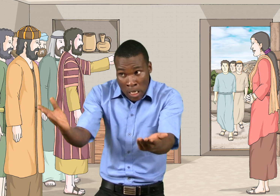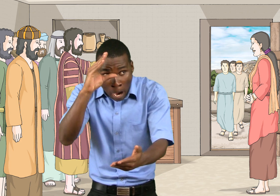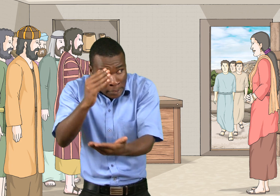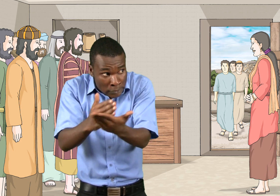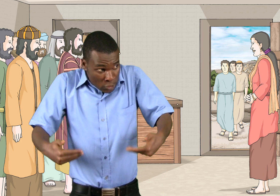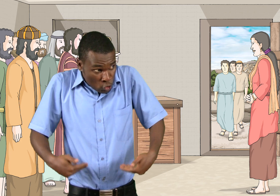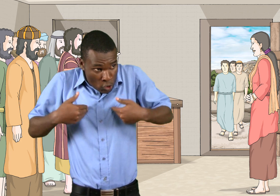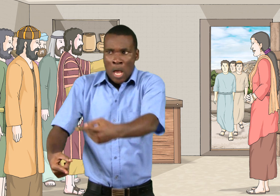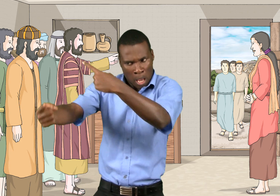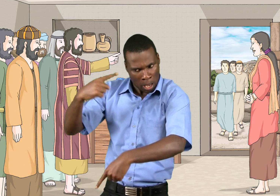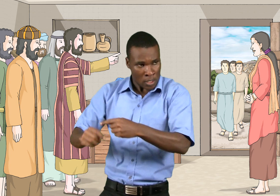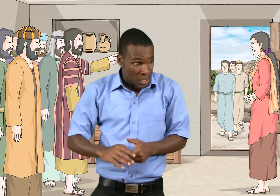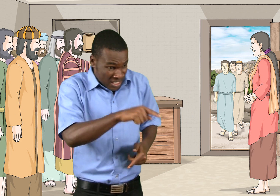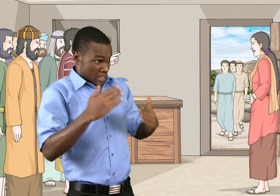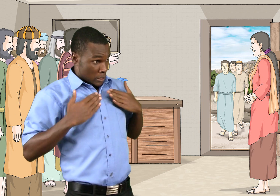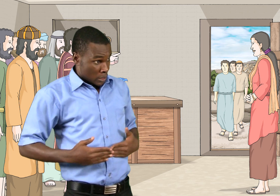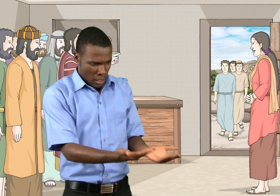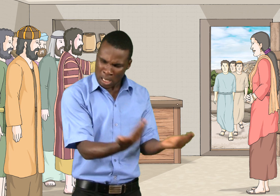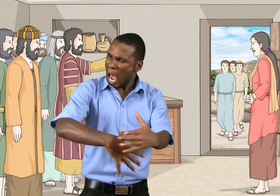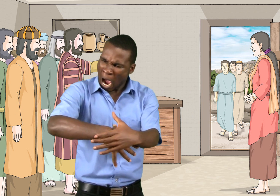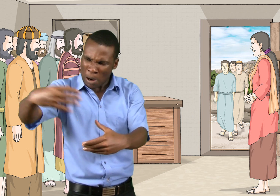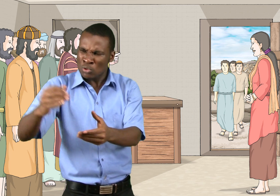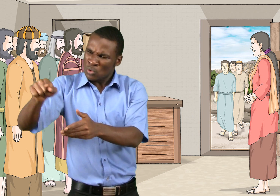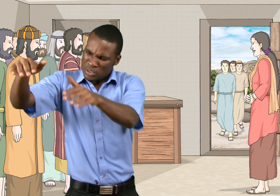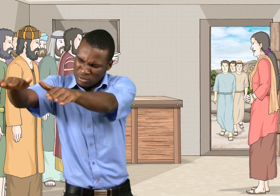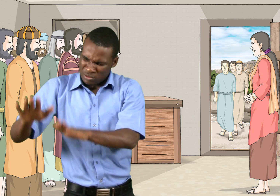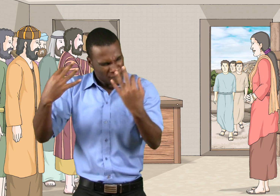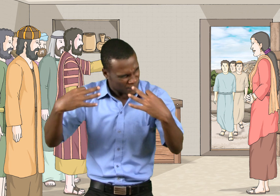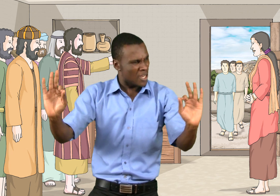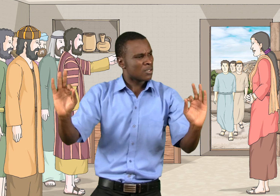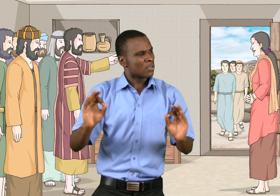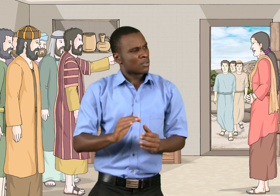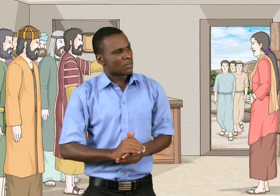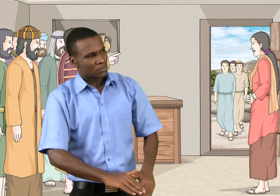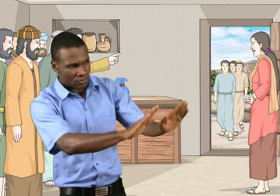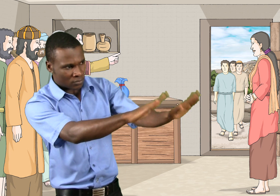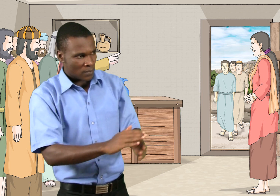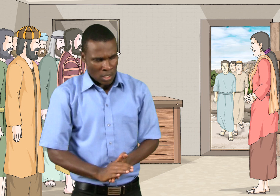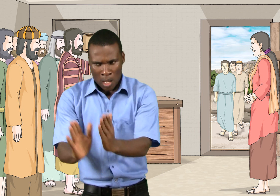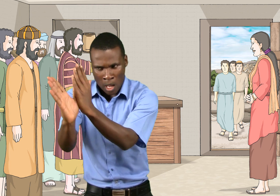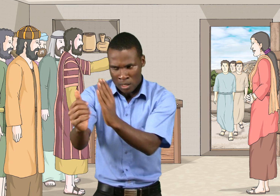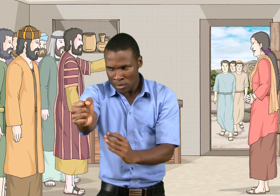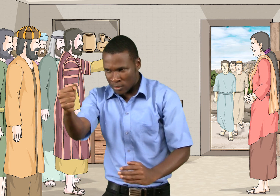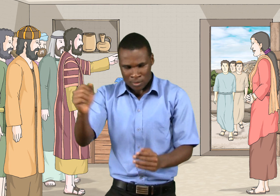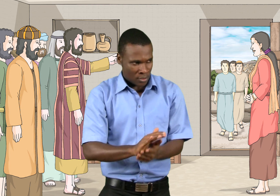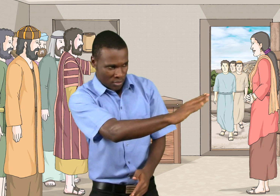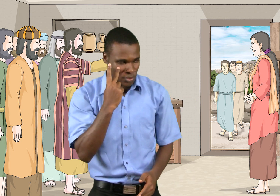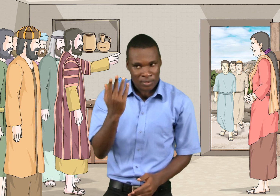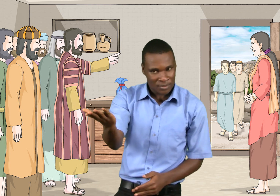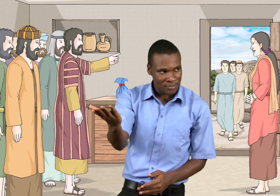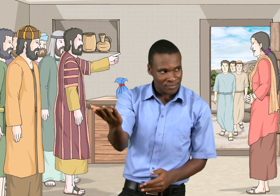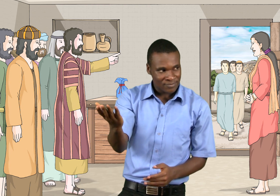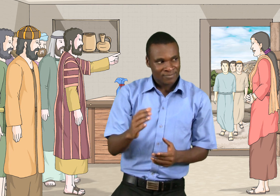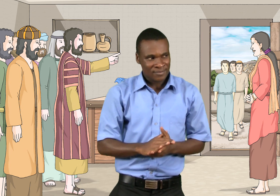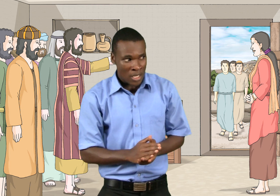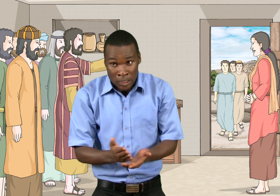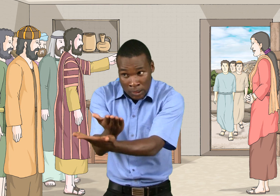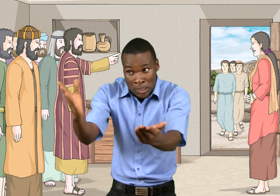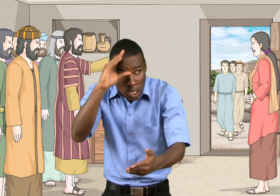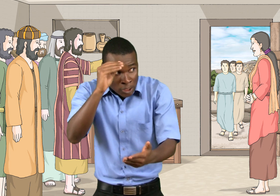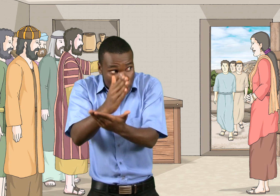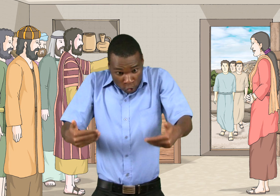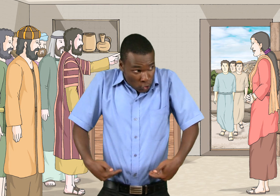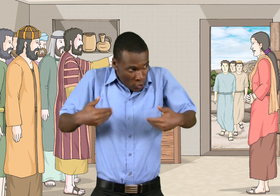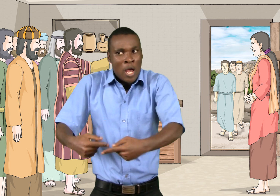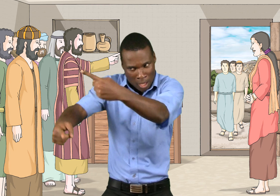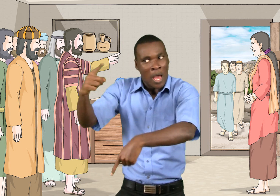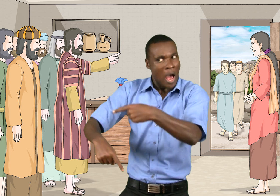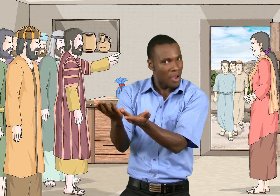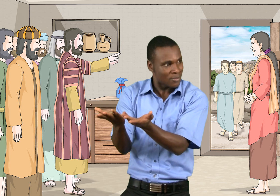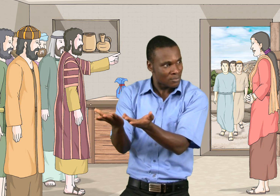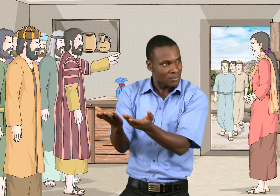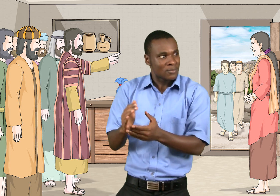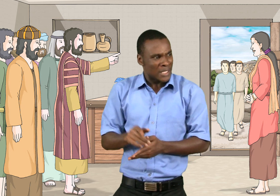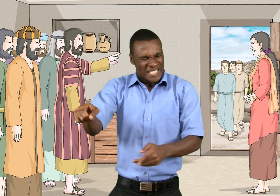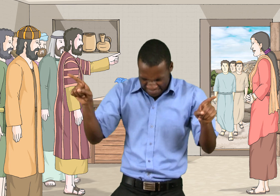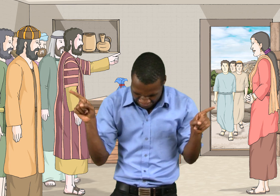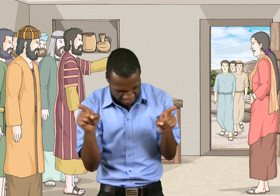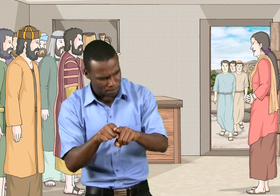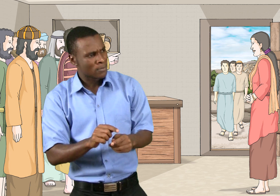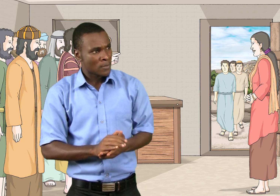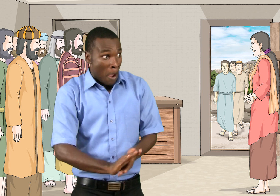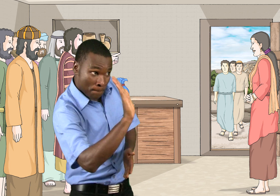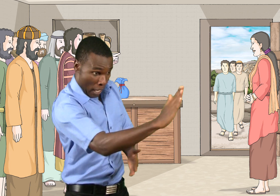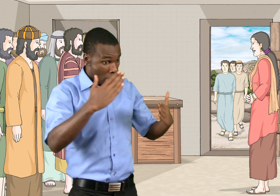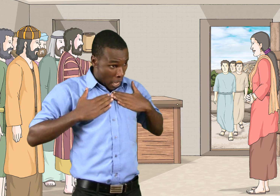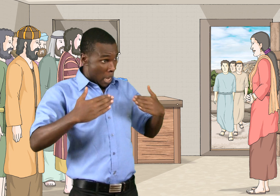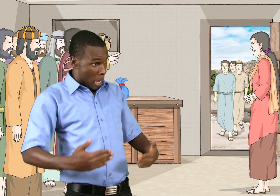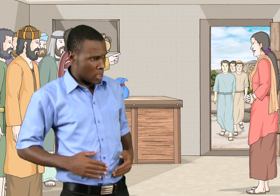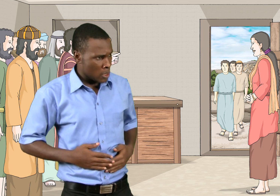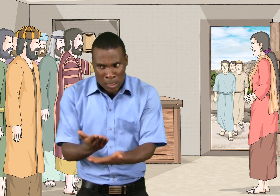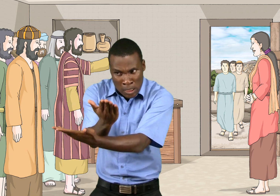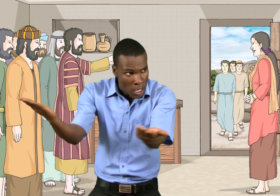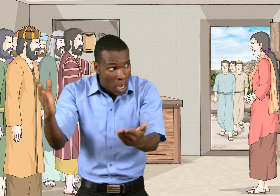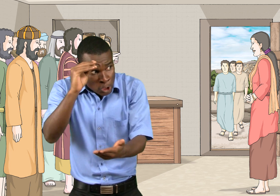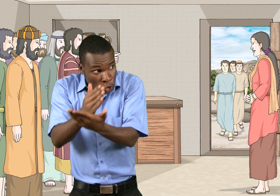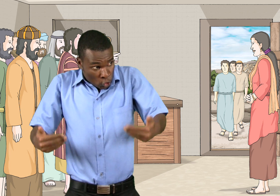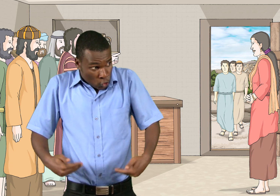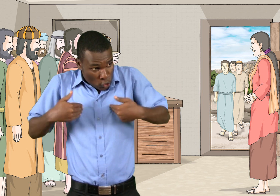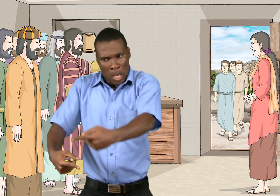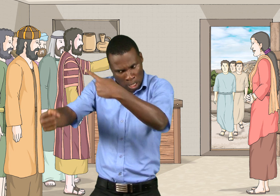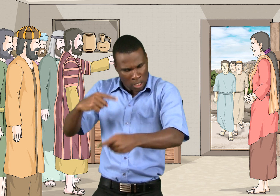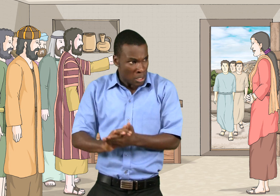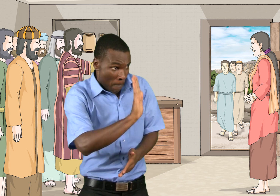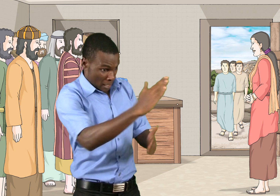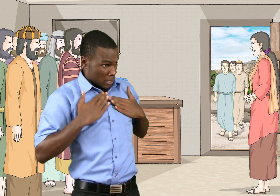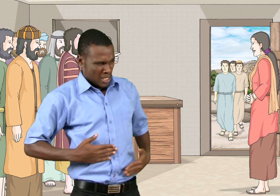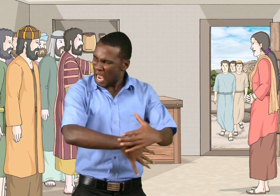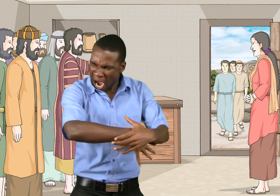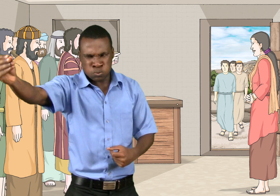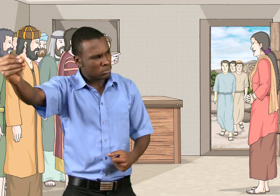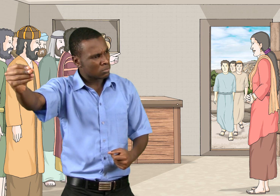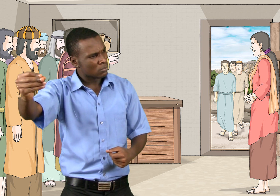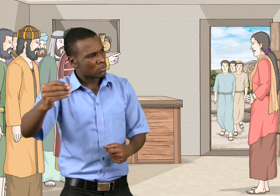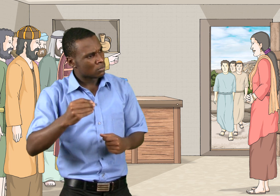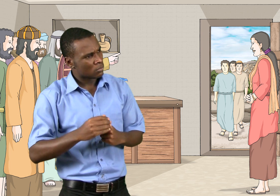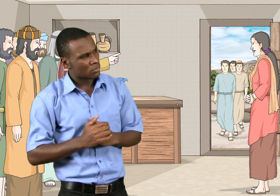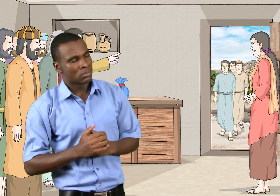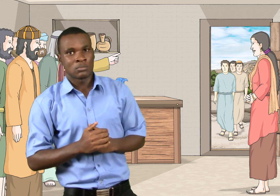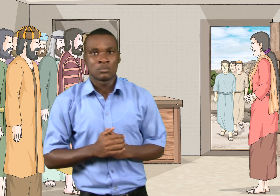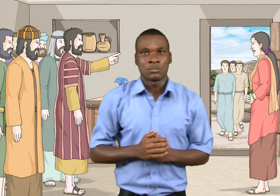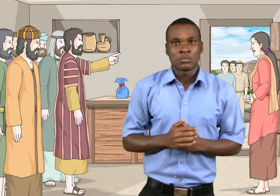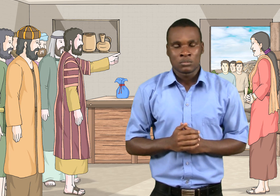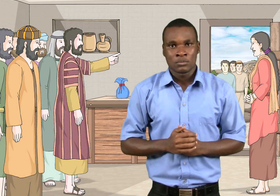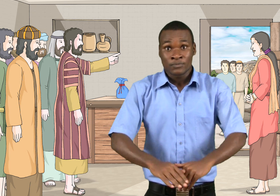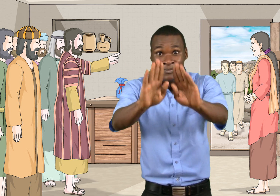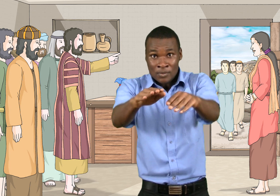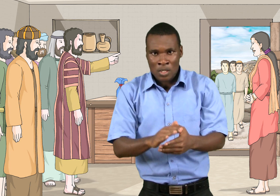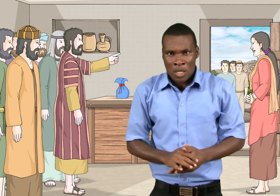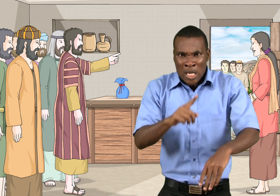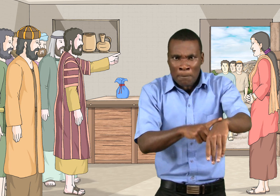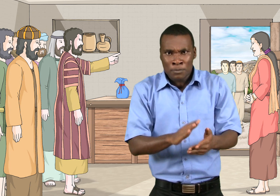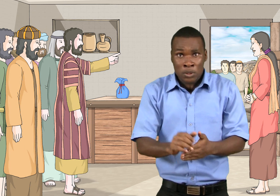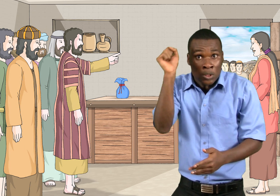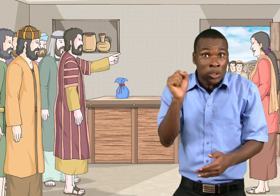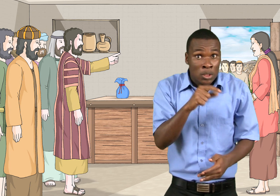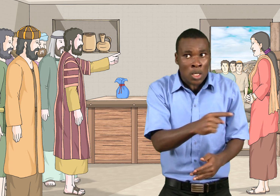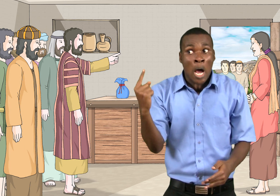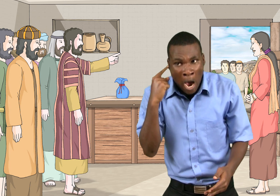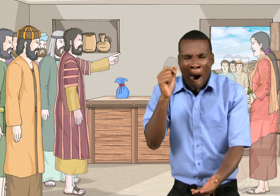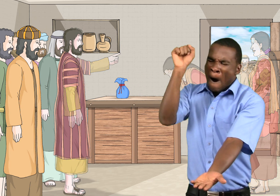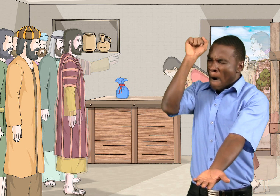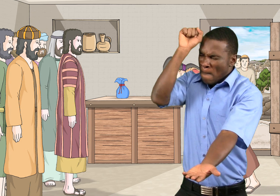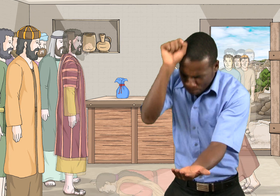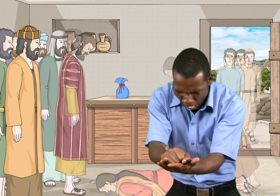“Look, the feet of the men who buried your husband are at the door, and they will carry you out also.”